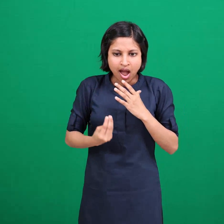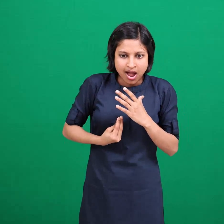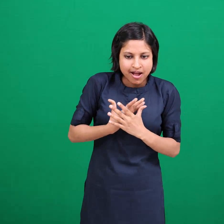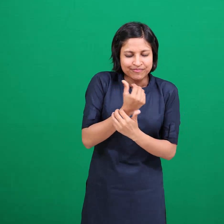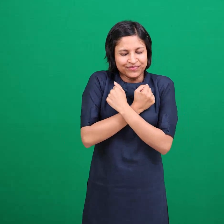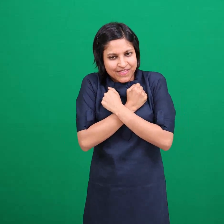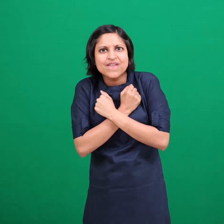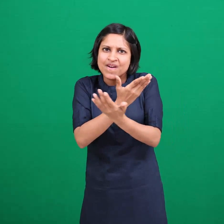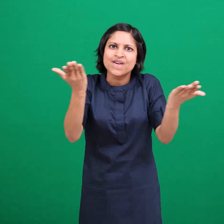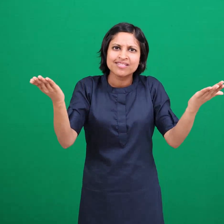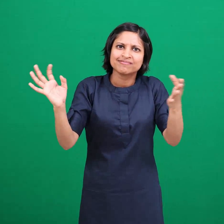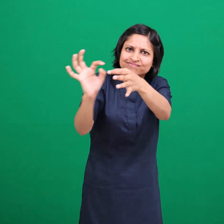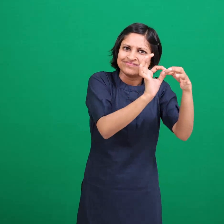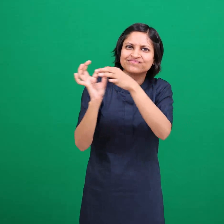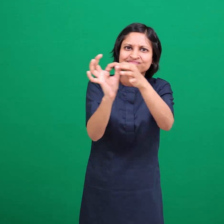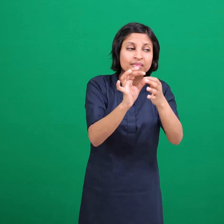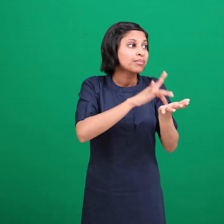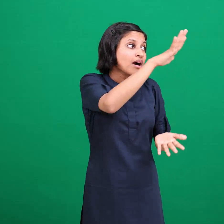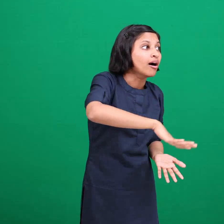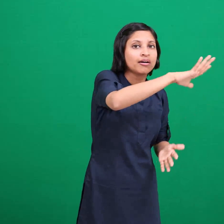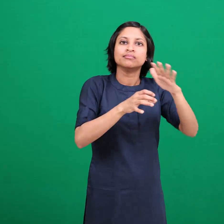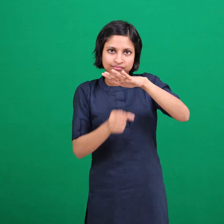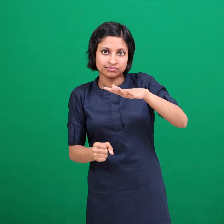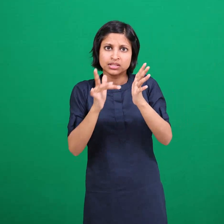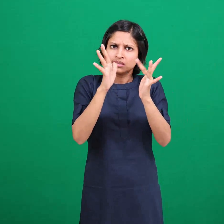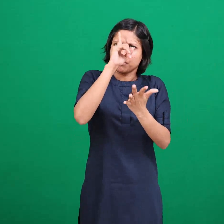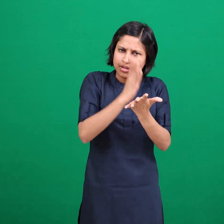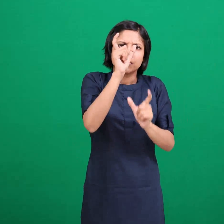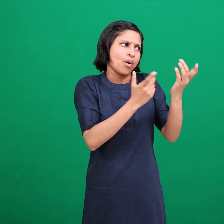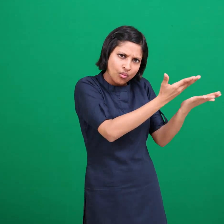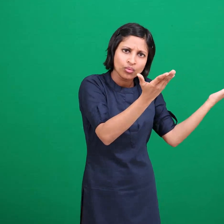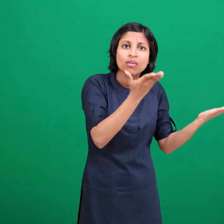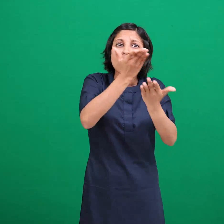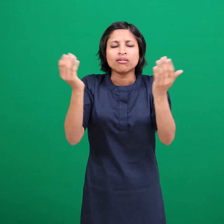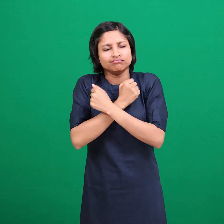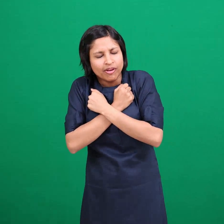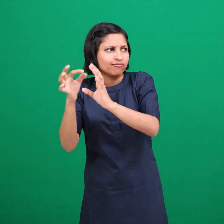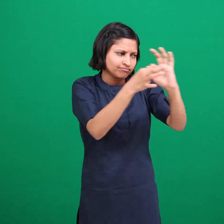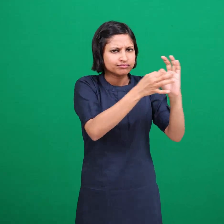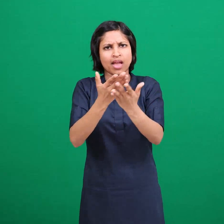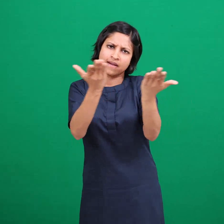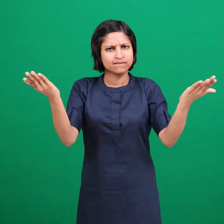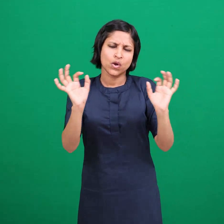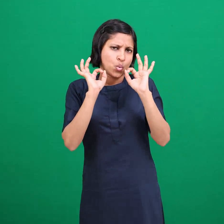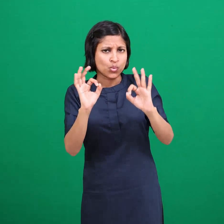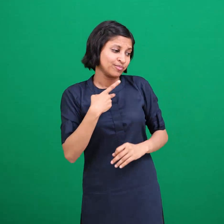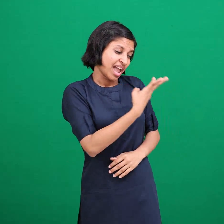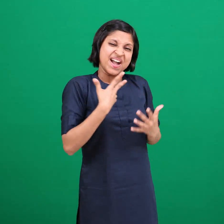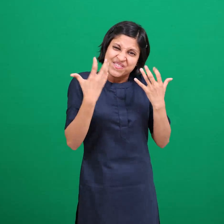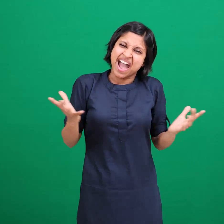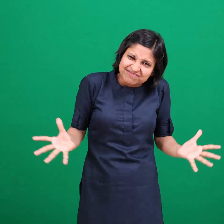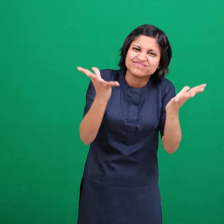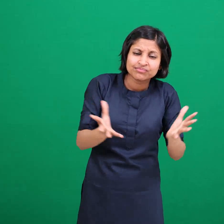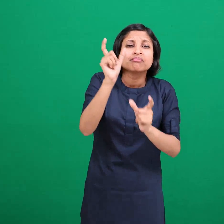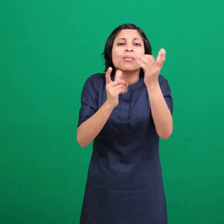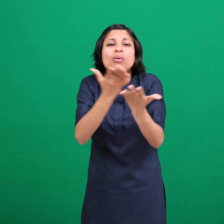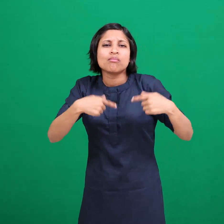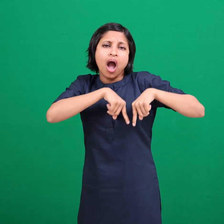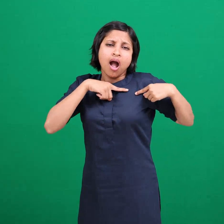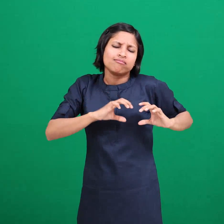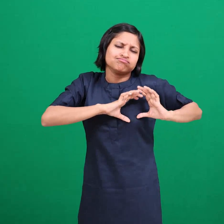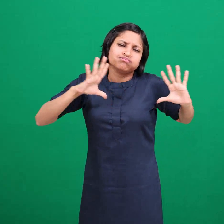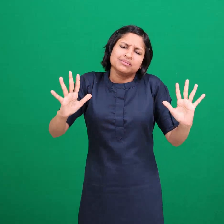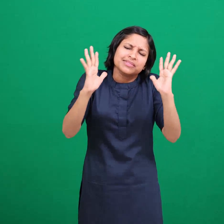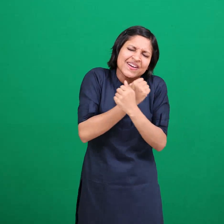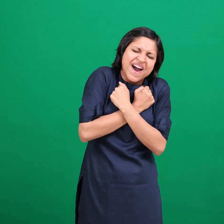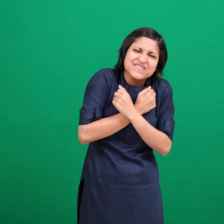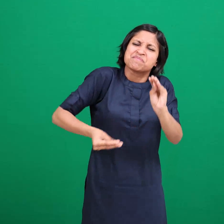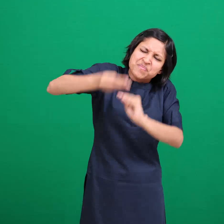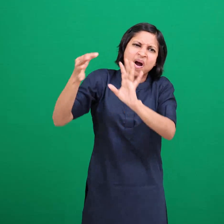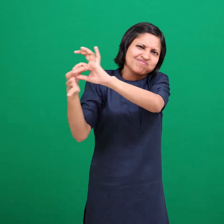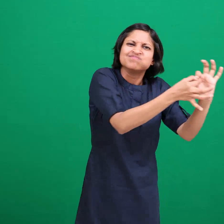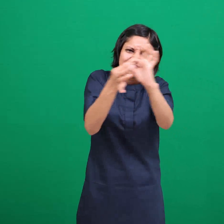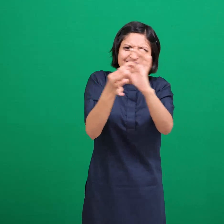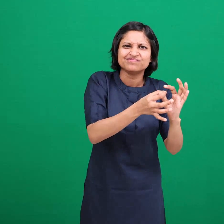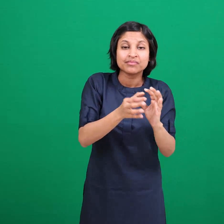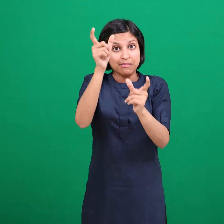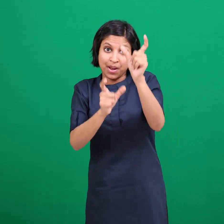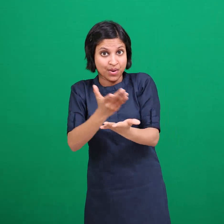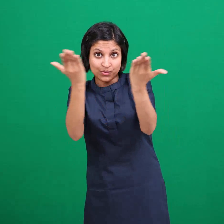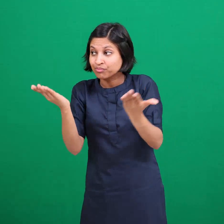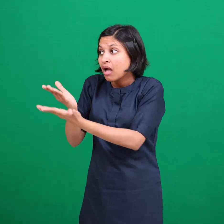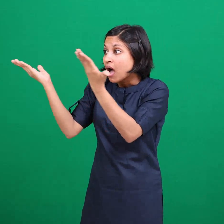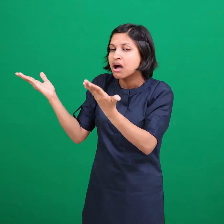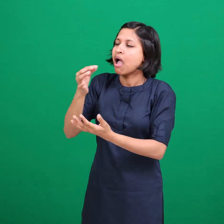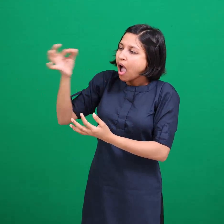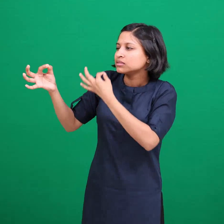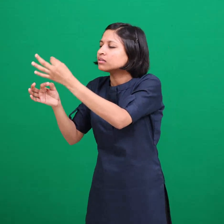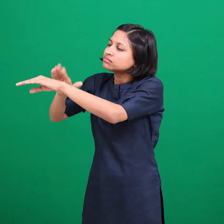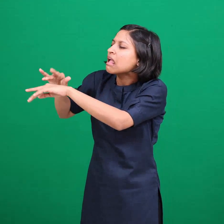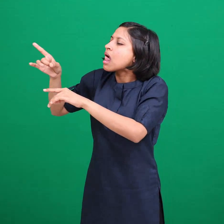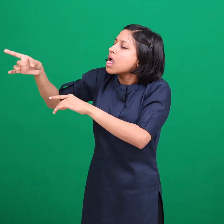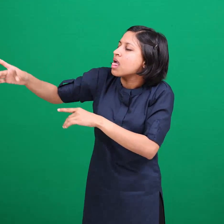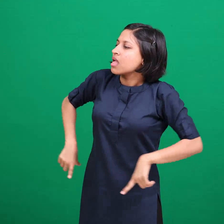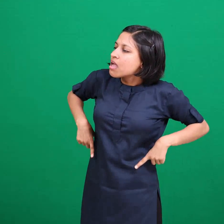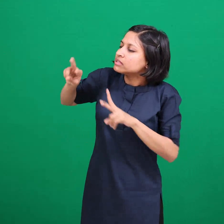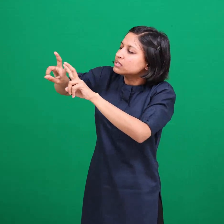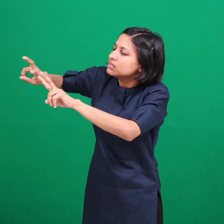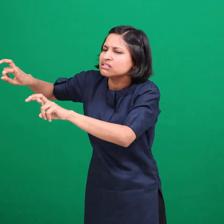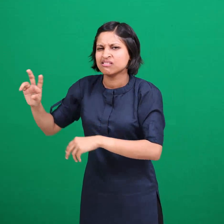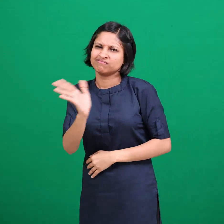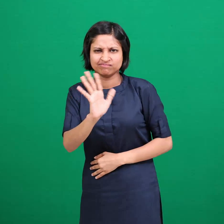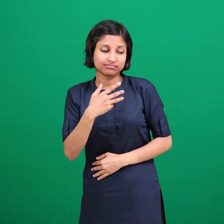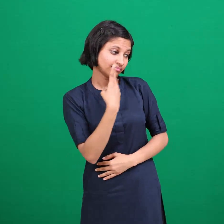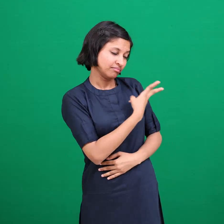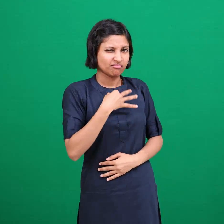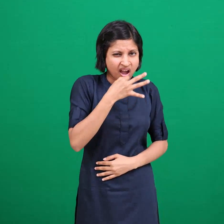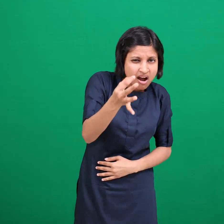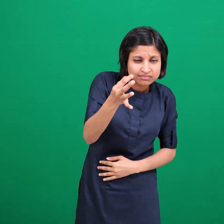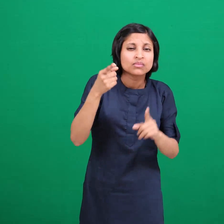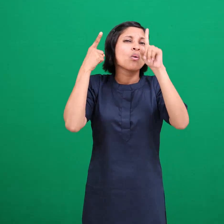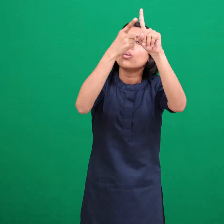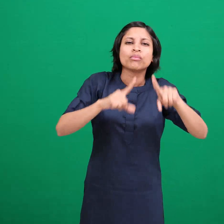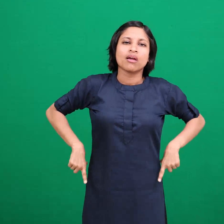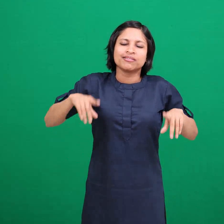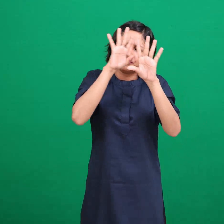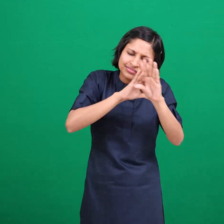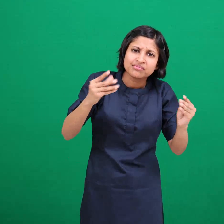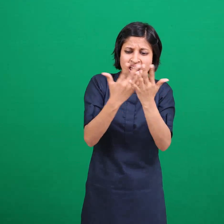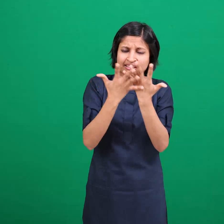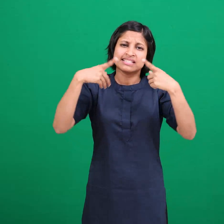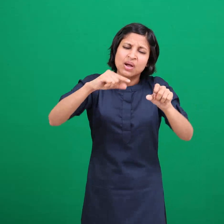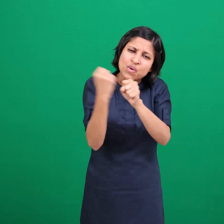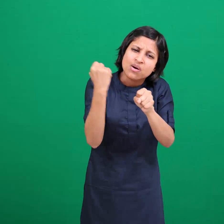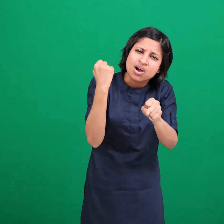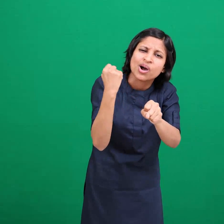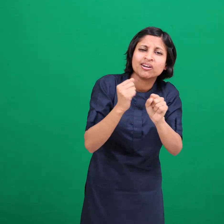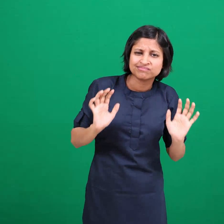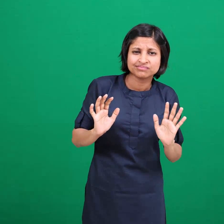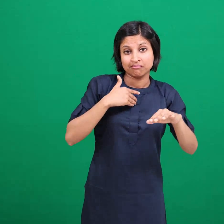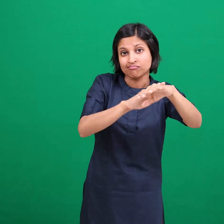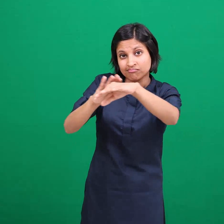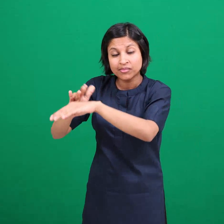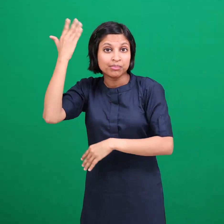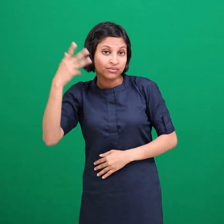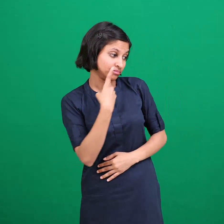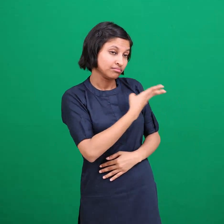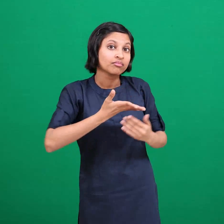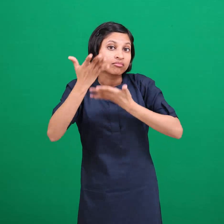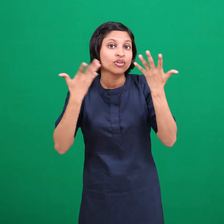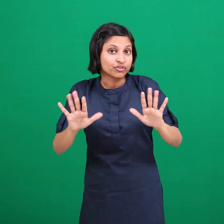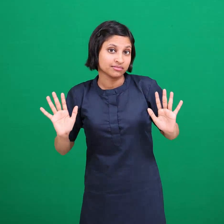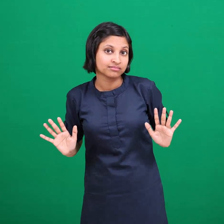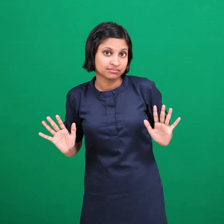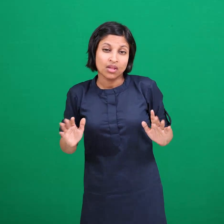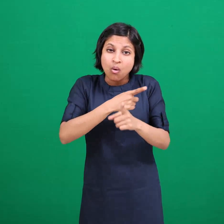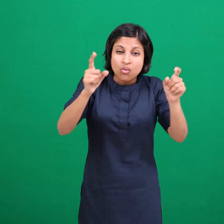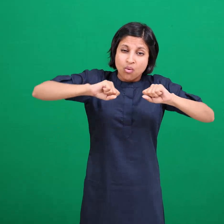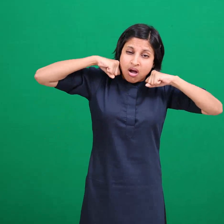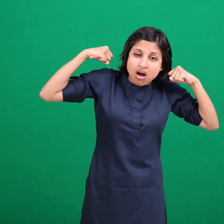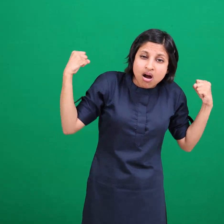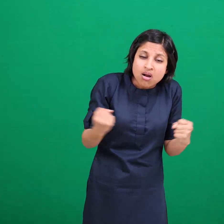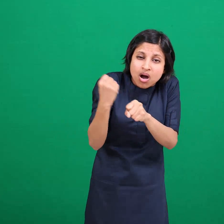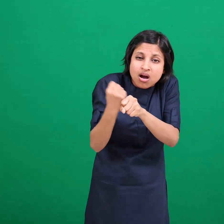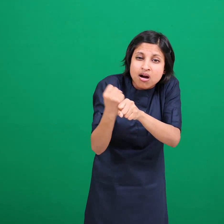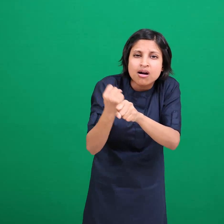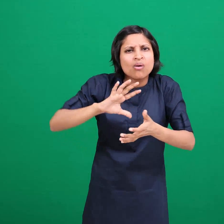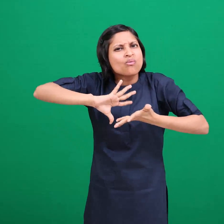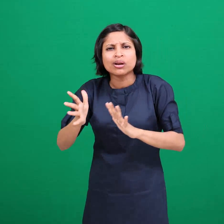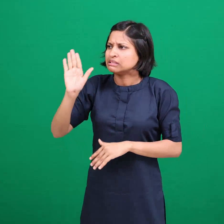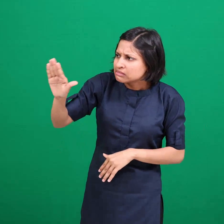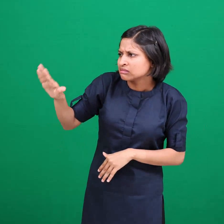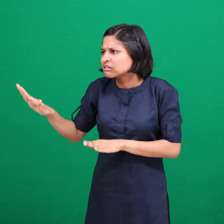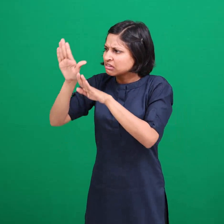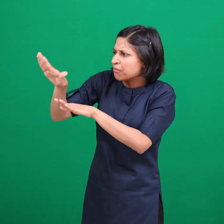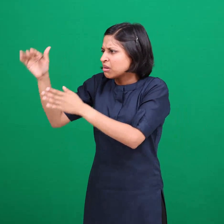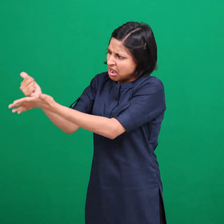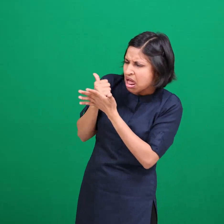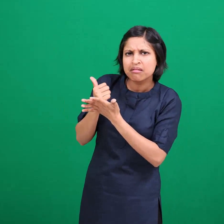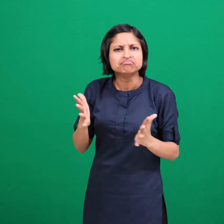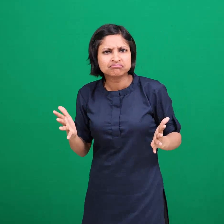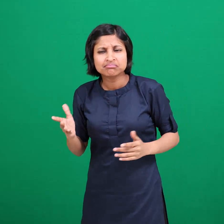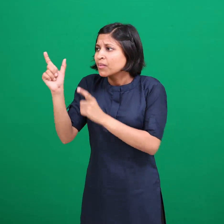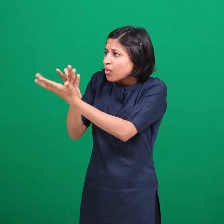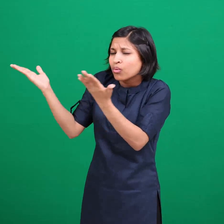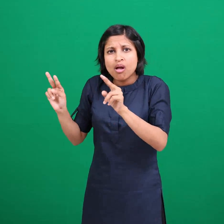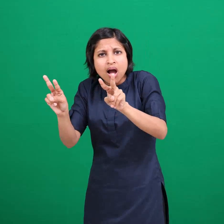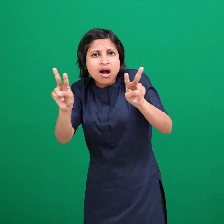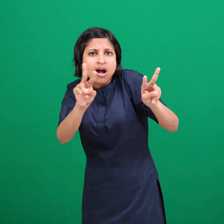And you are indeed showing this love to all the brothers throughout Macedonia. But we urge you, brothers, to excel more and more and to aspire to live quietly, to attend to your own matters, and to work with your own hands, as we instructed you.